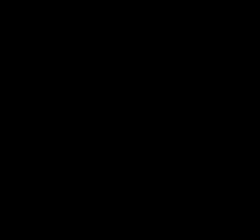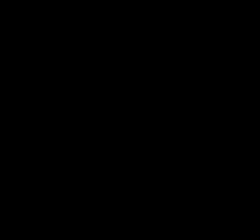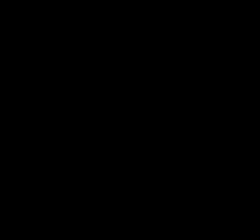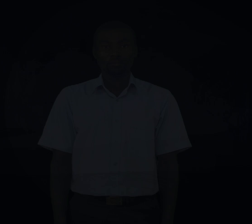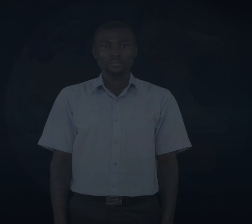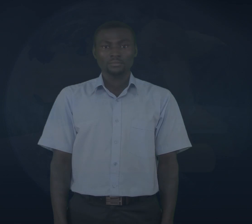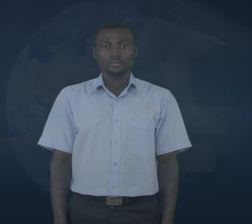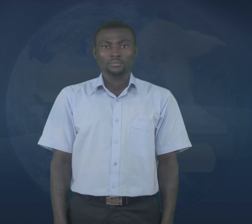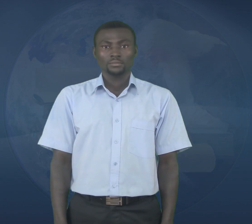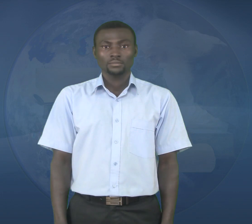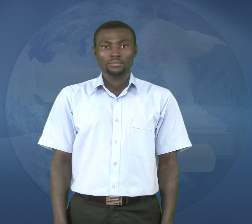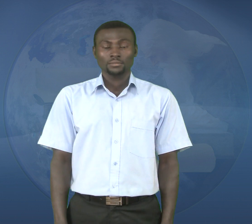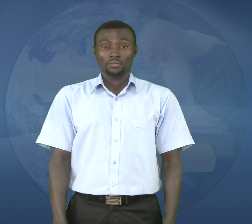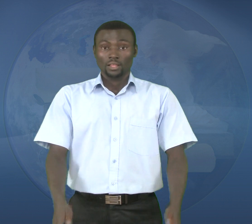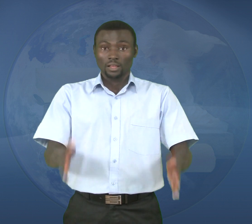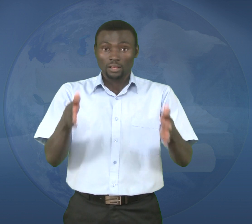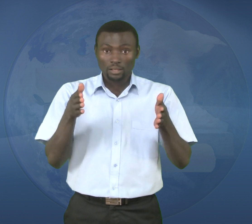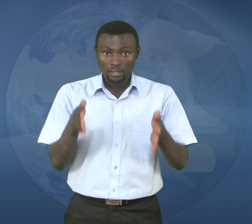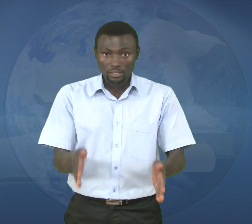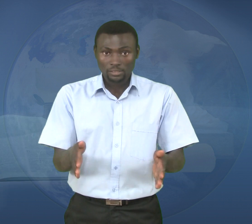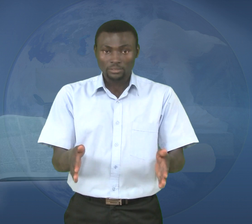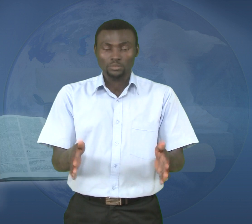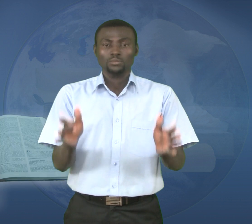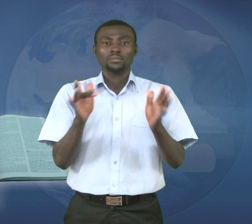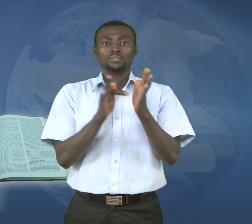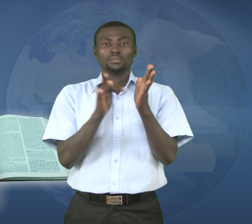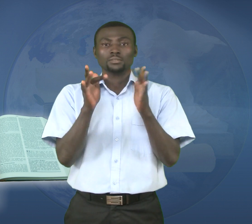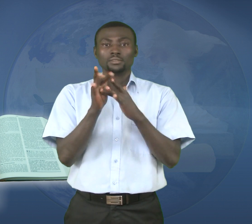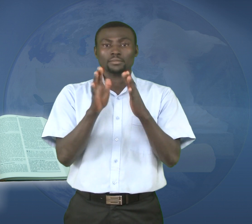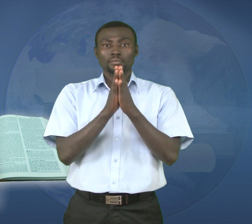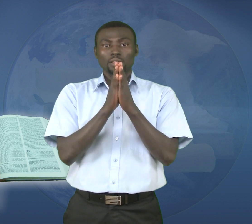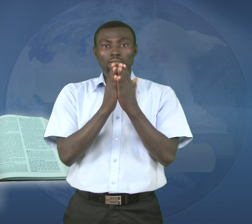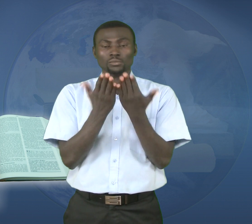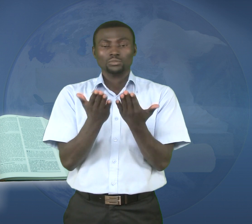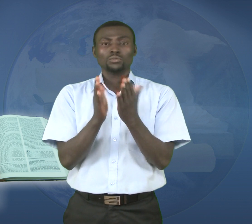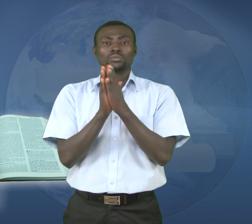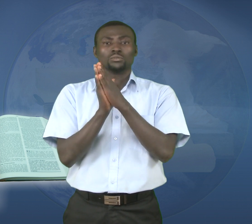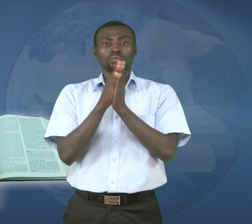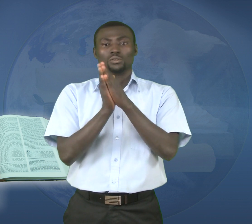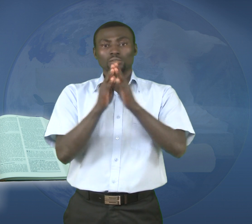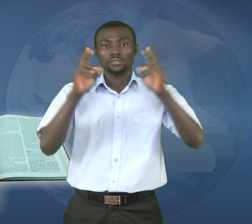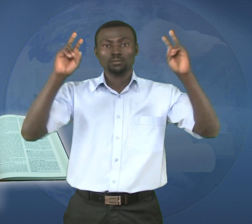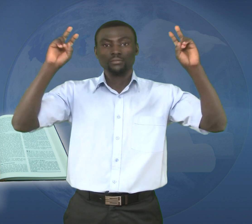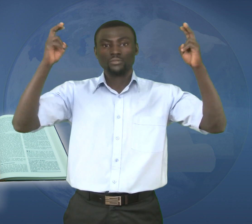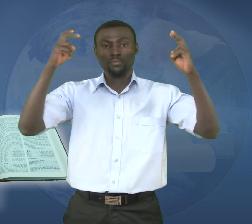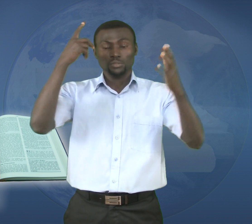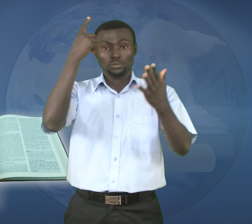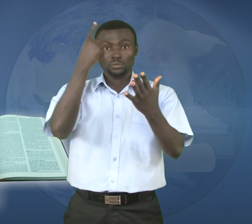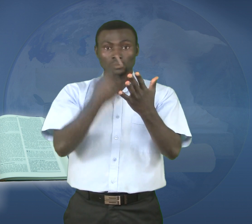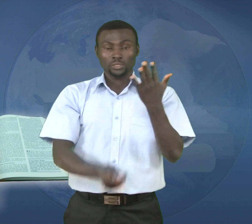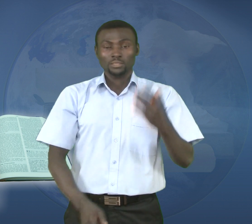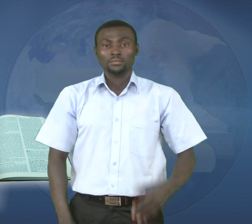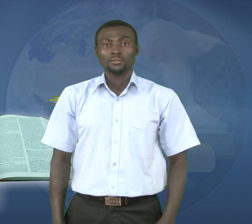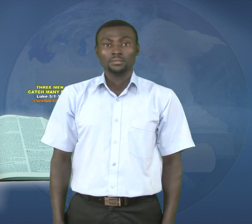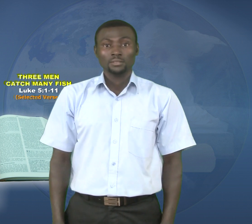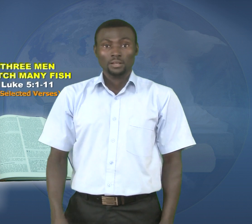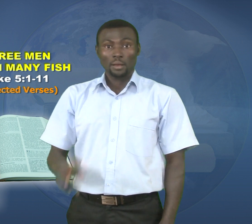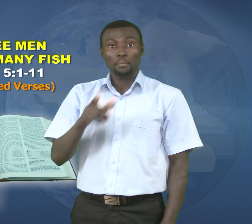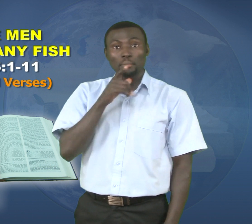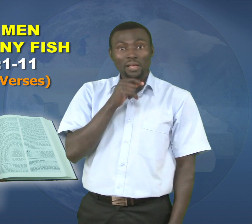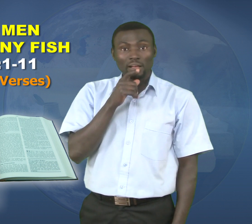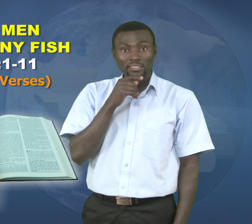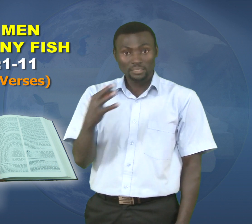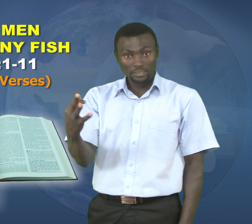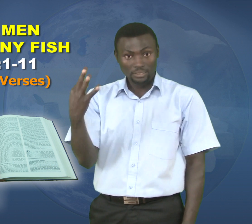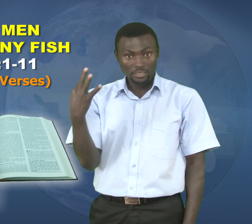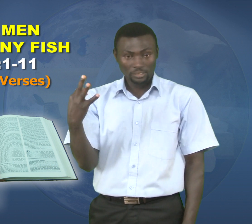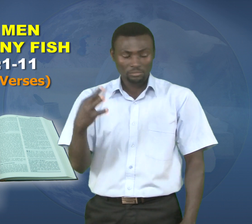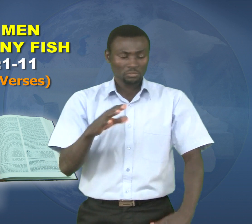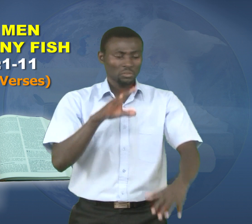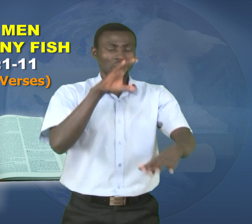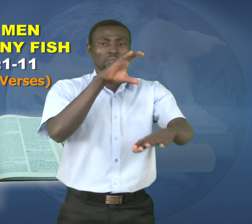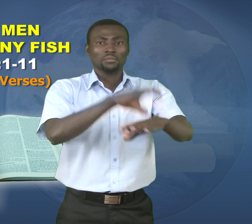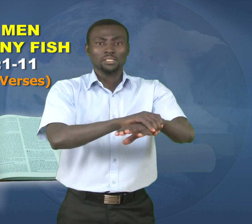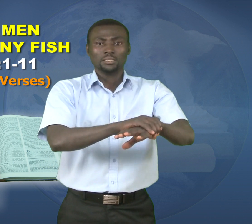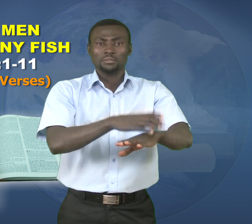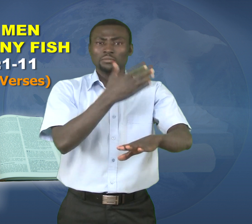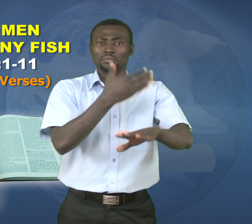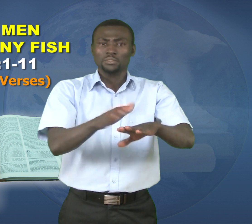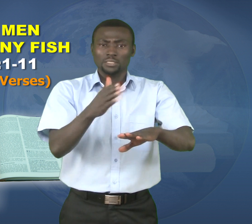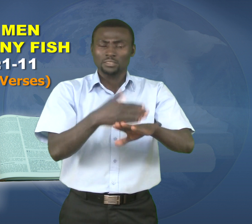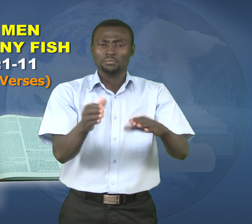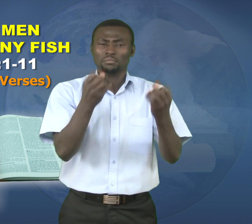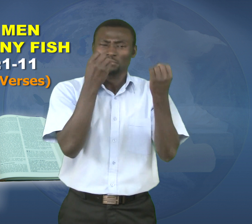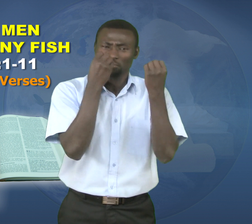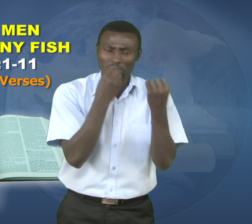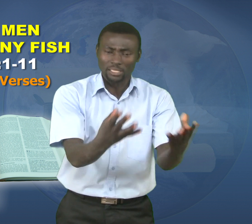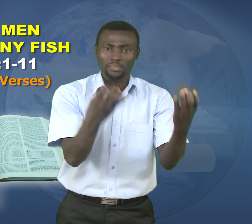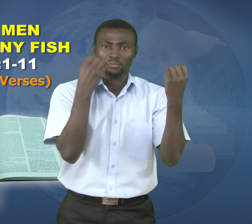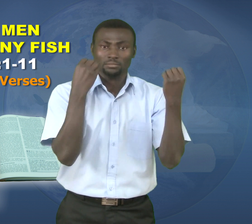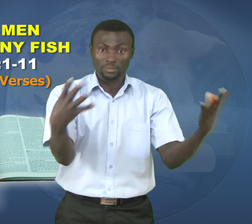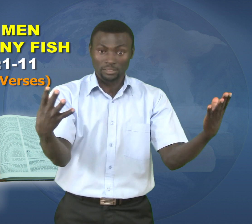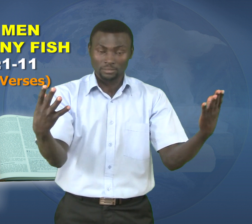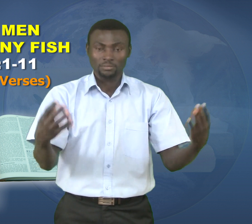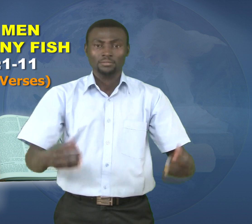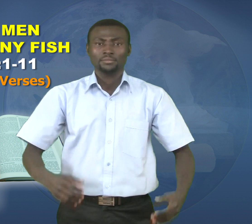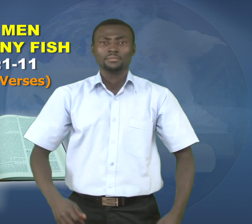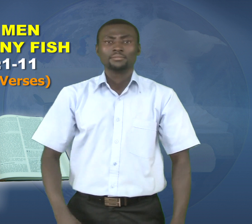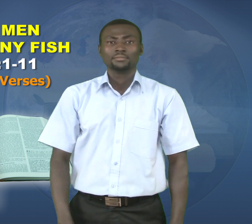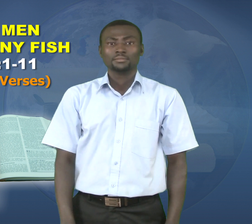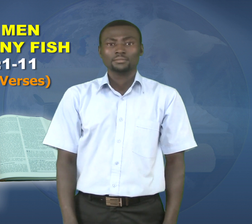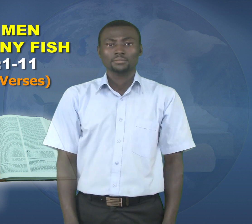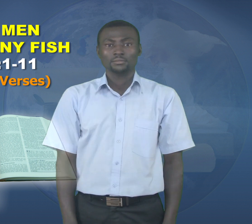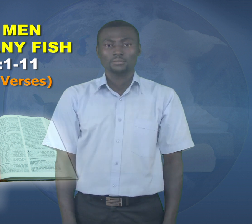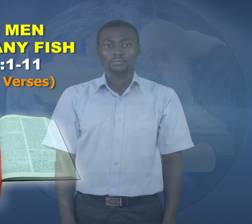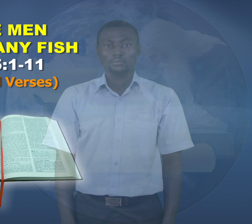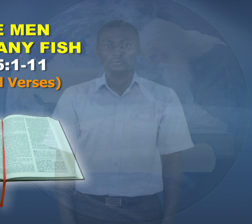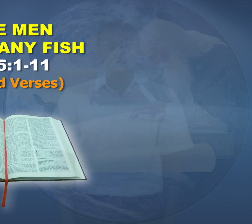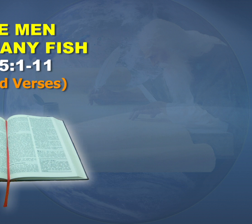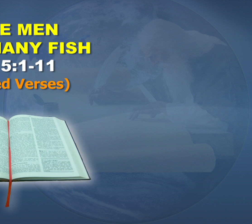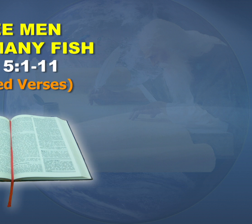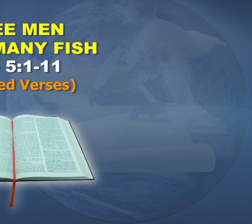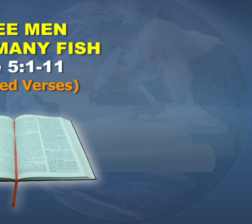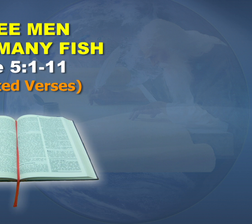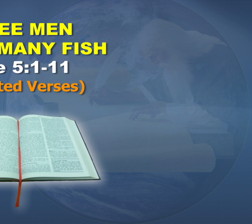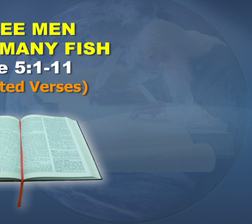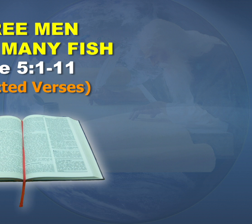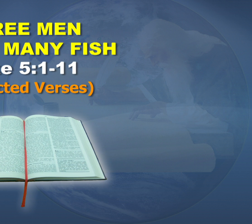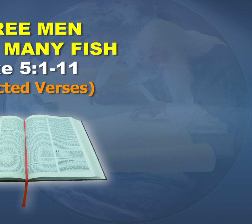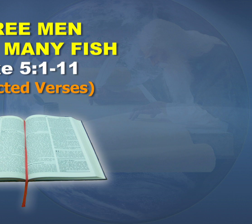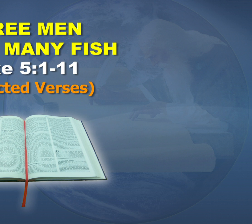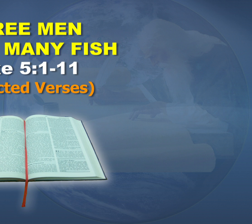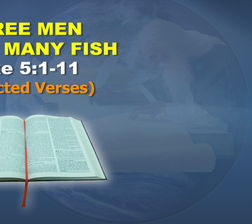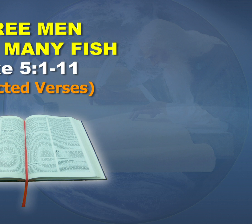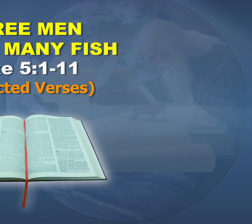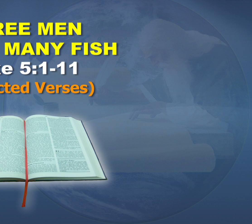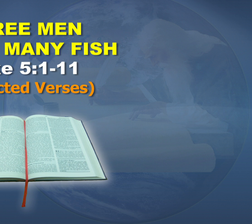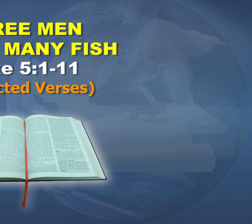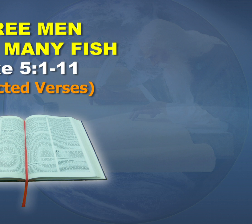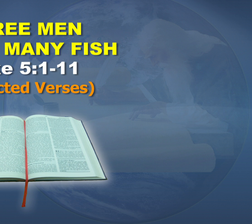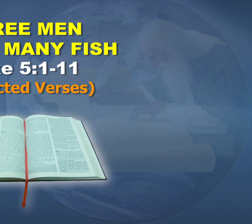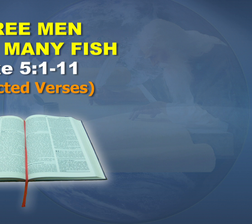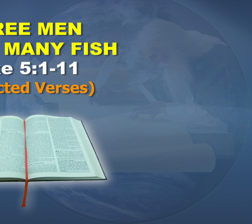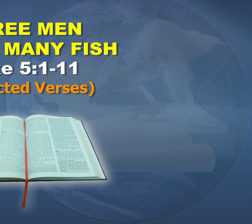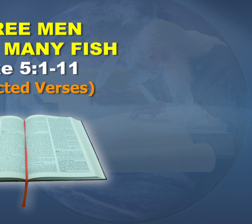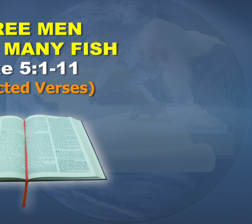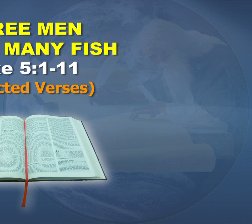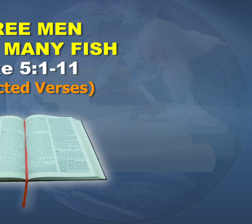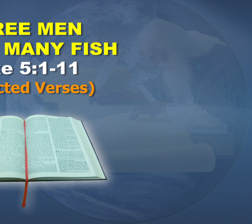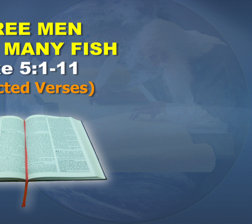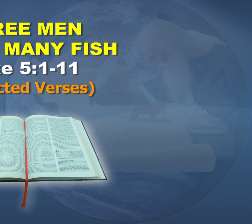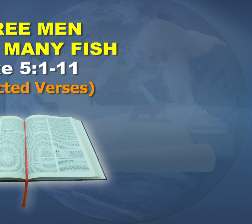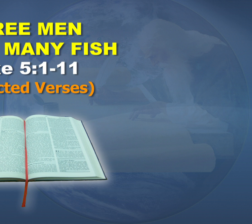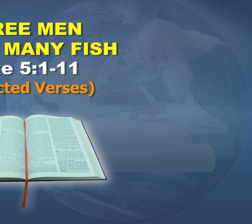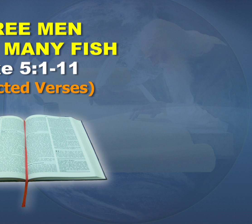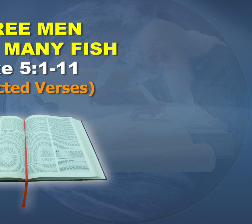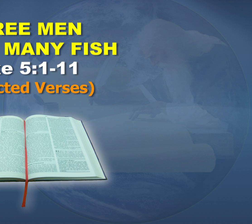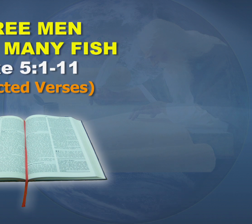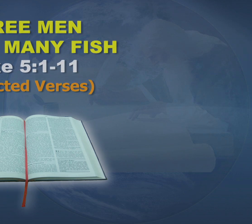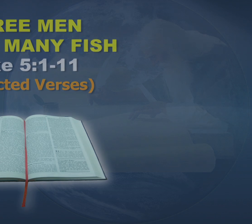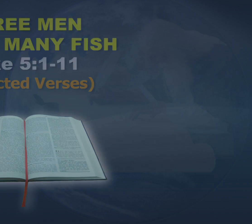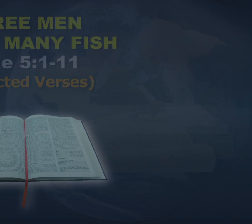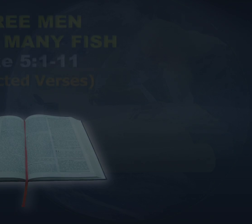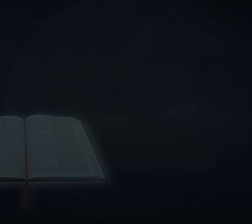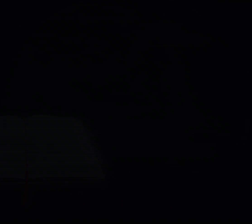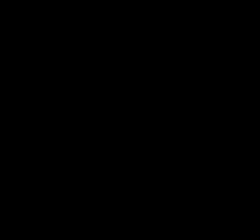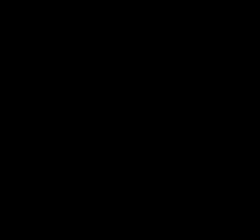Three men catch many fish